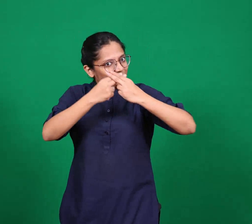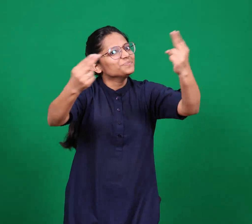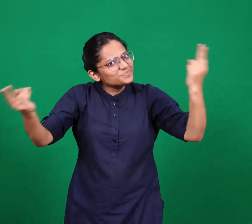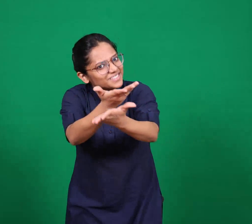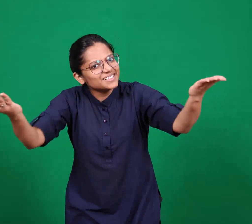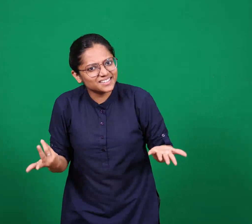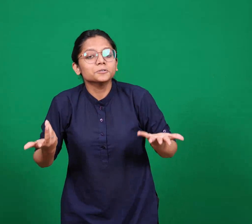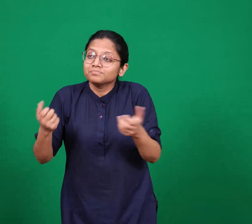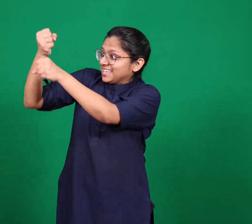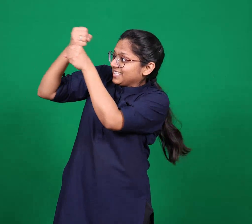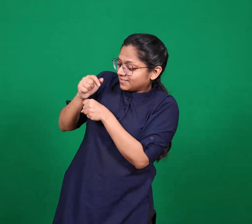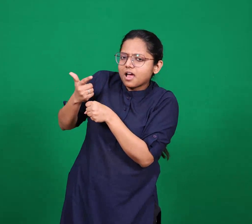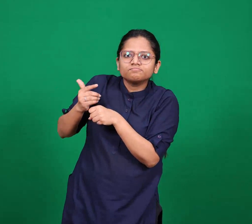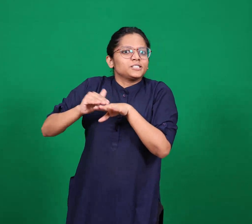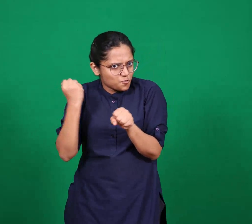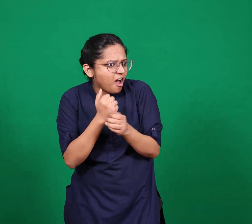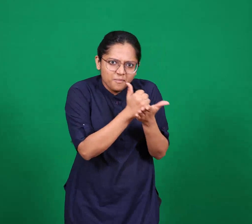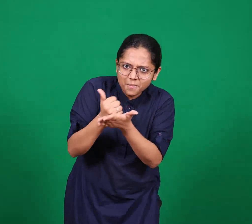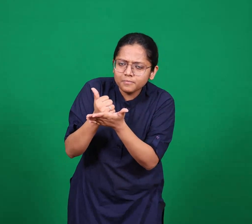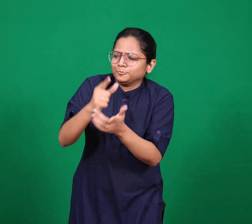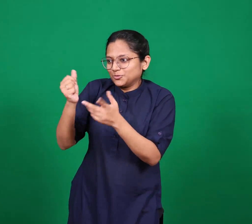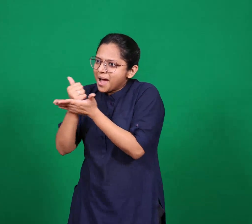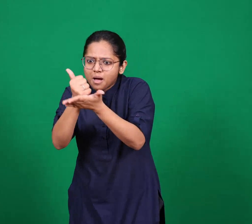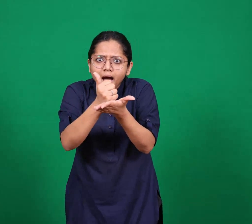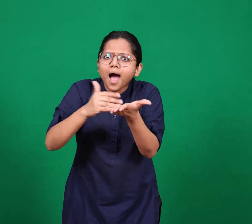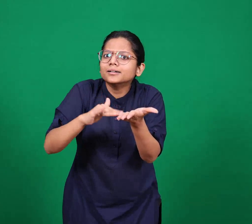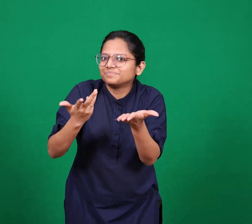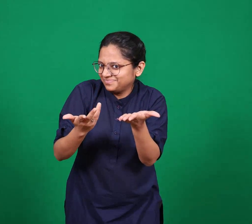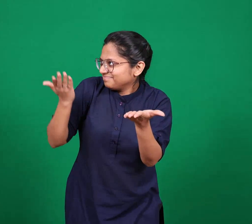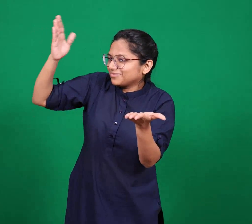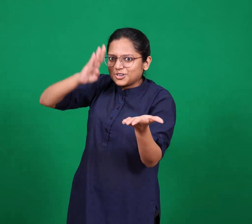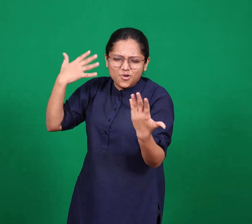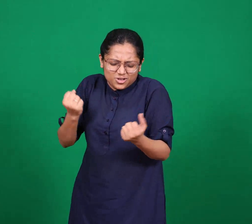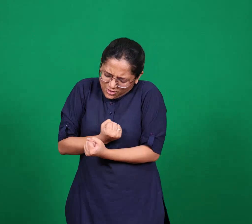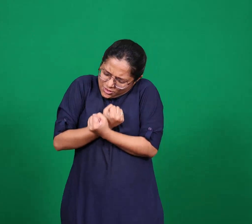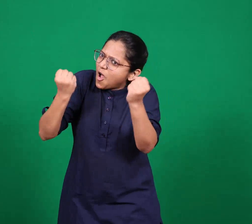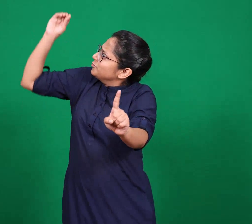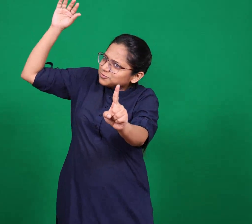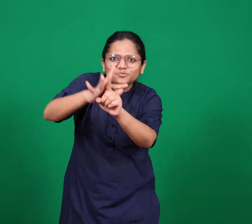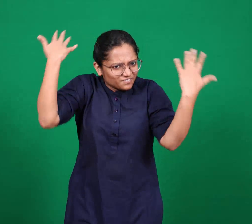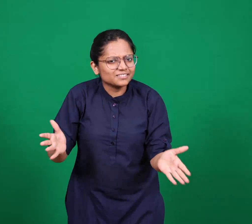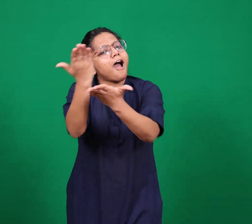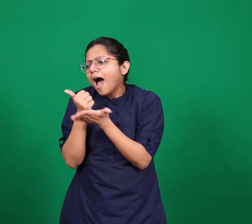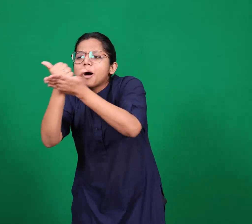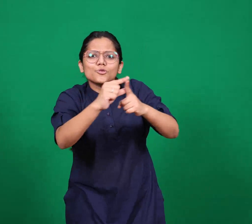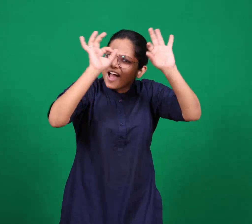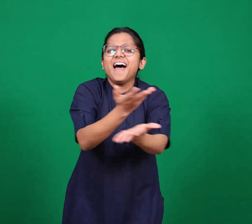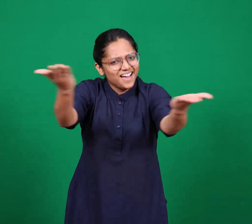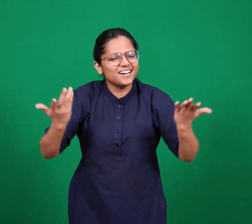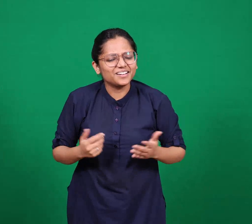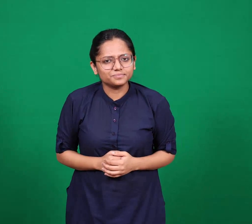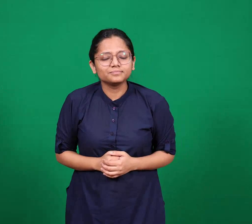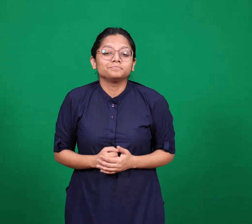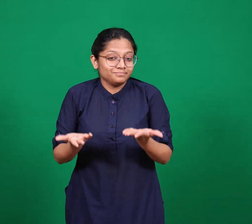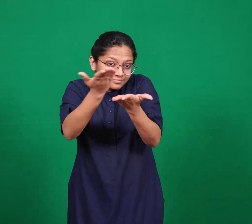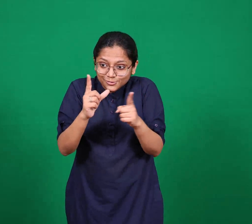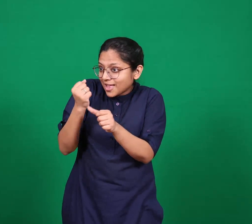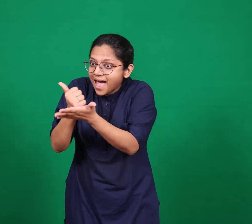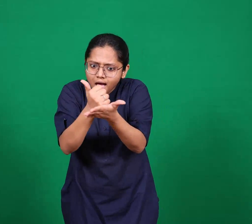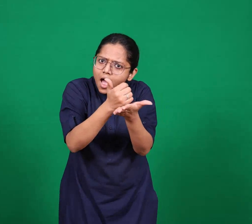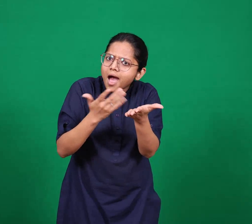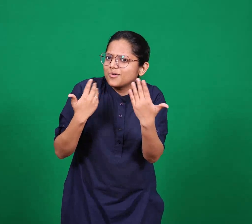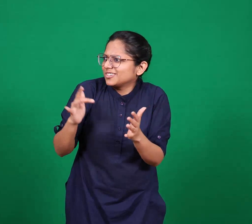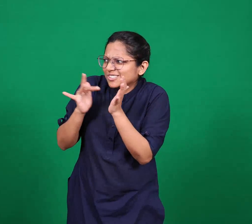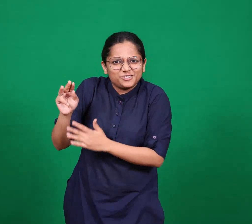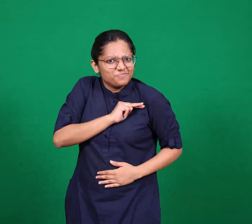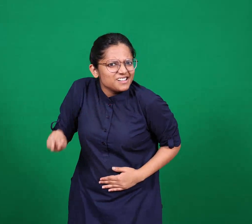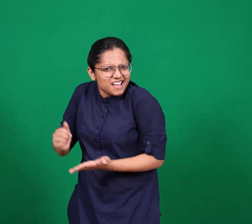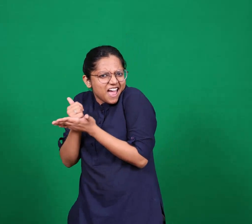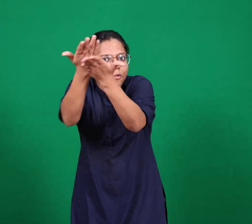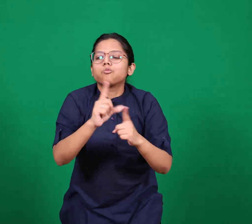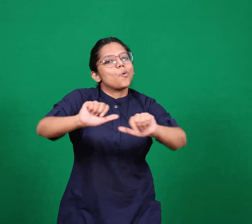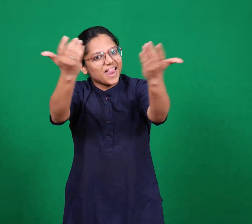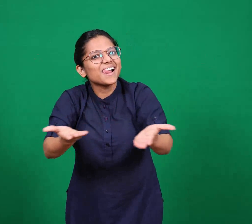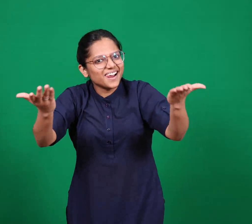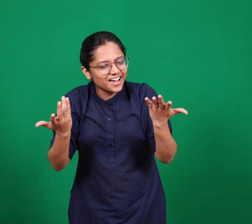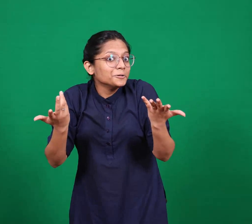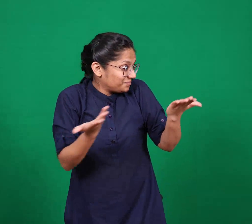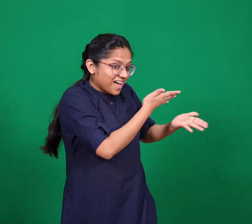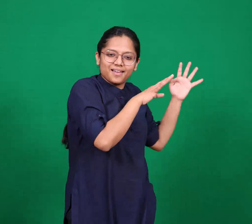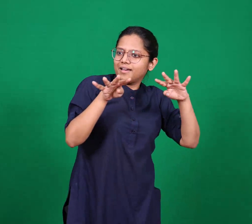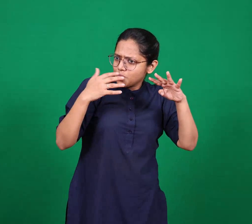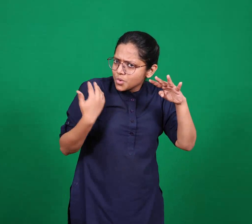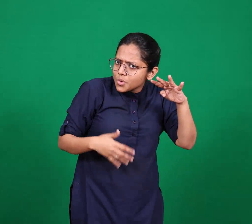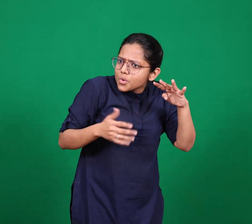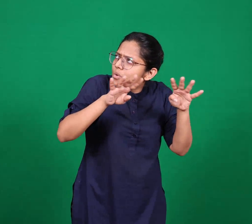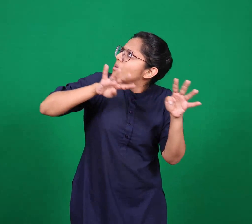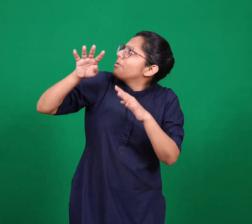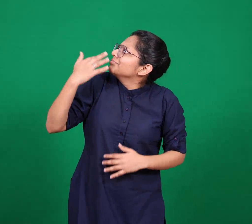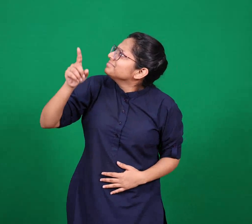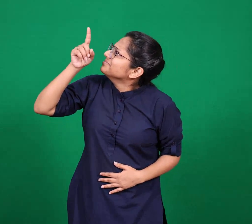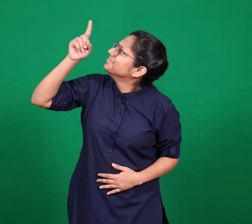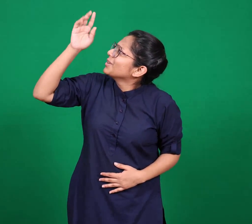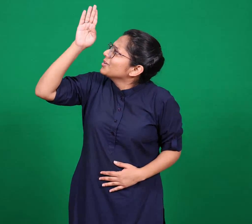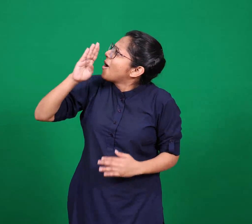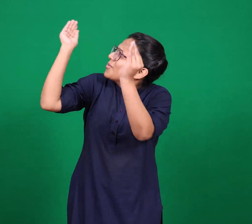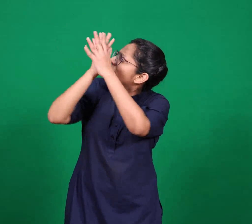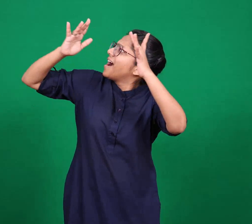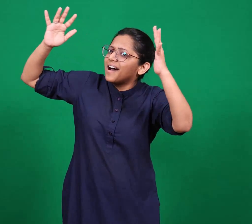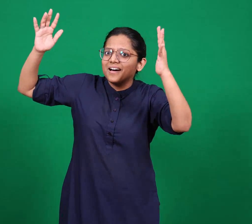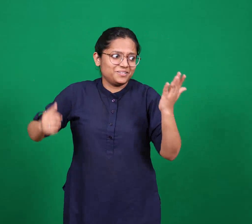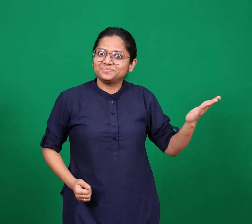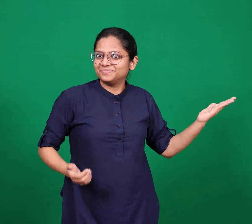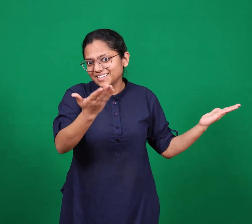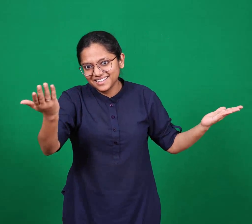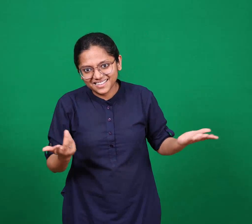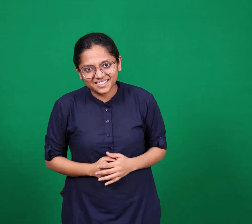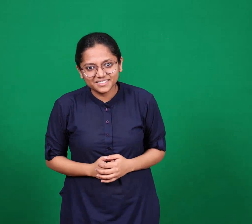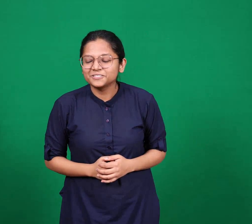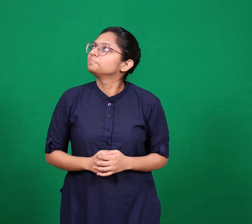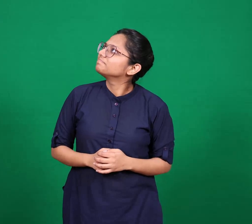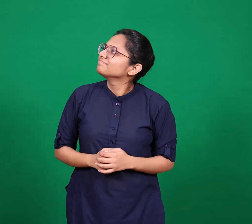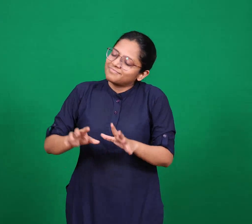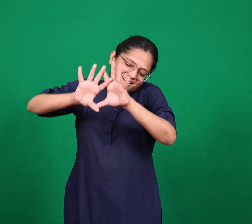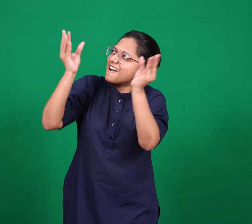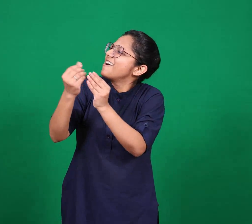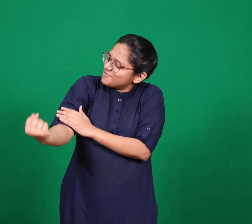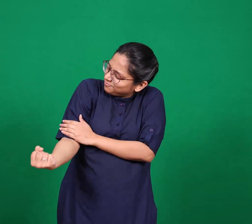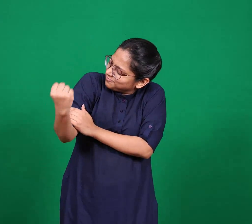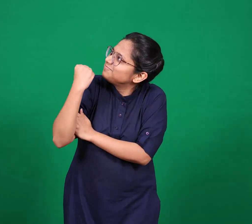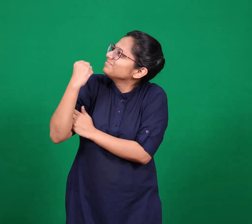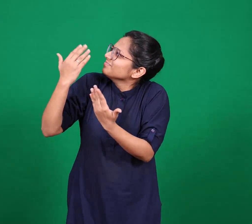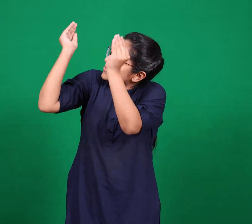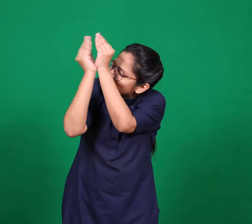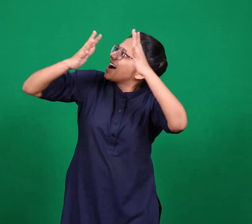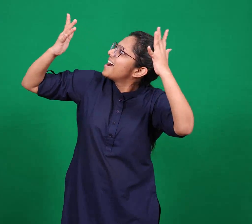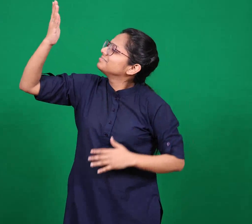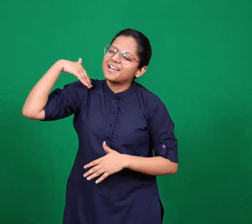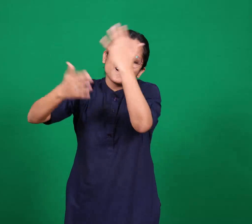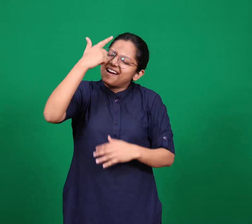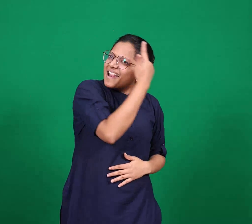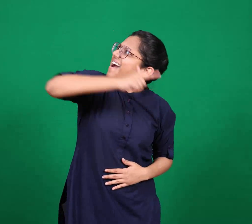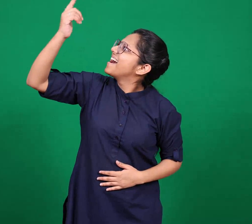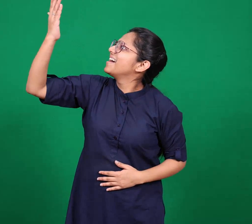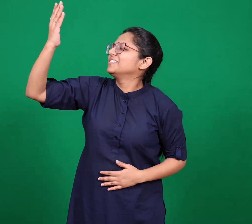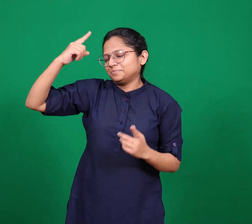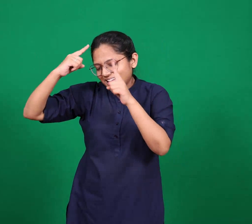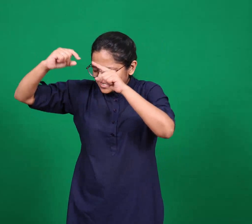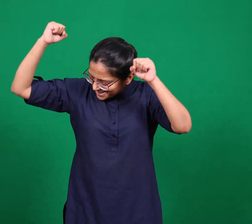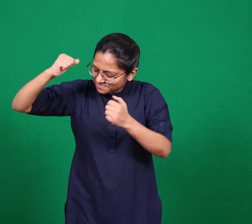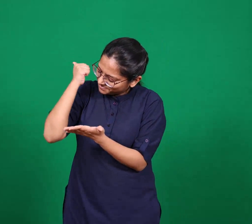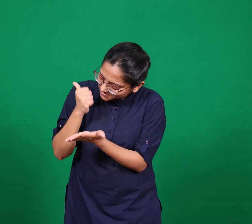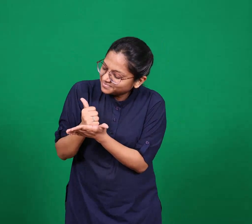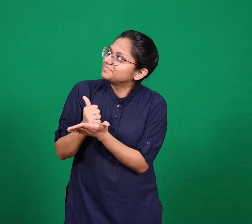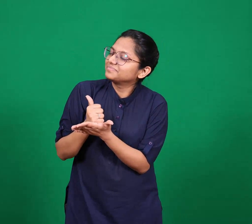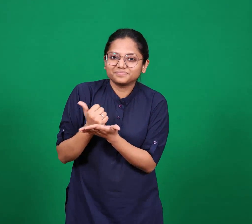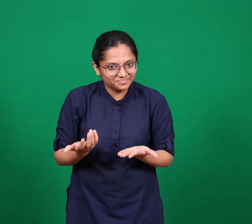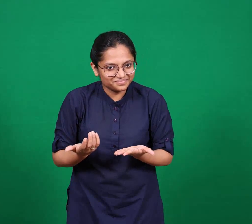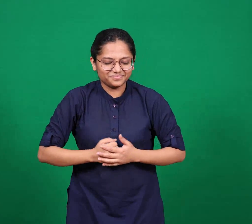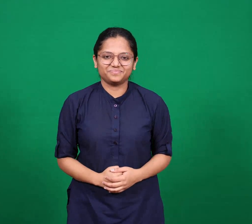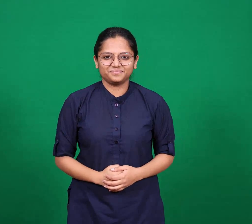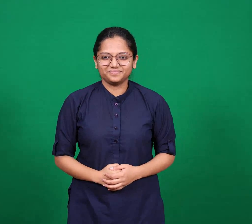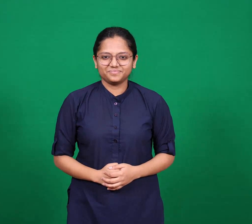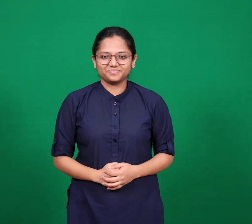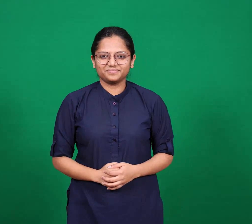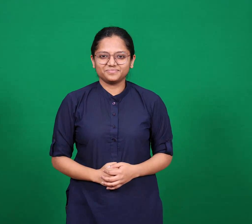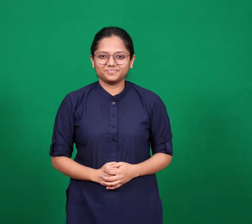If anyone serves, he should serve with the strength God provides, so that in all things God may be glorified through Jesus Christ, to whom be the glory and the power forever and ever.